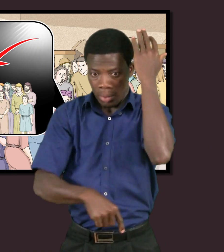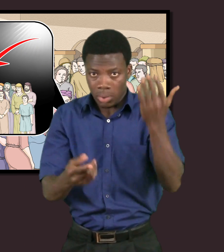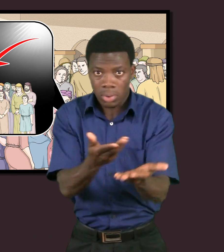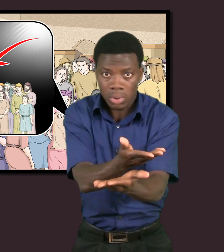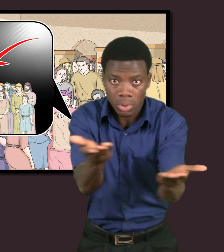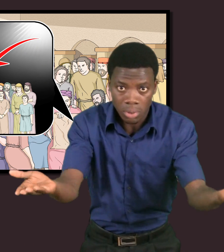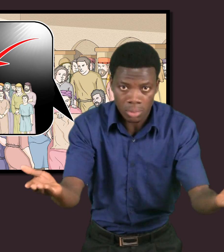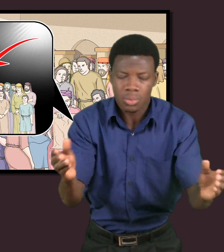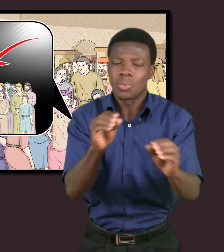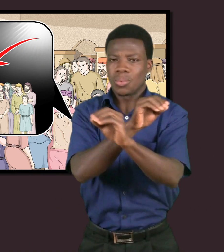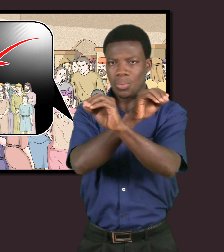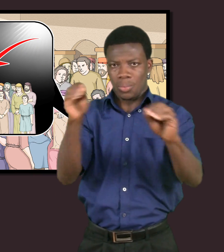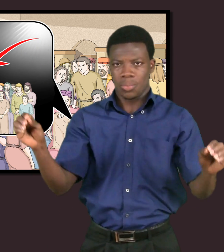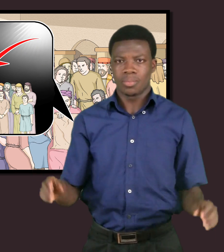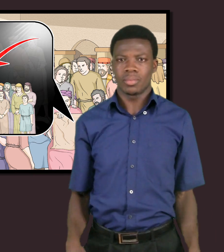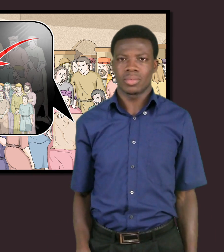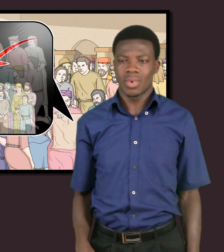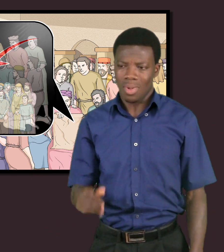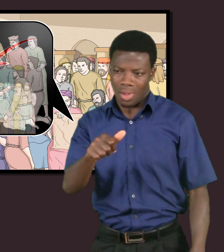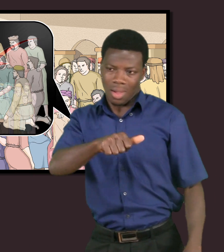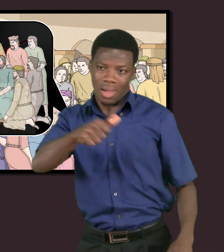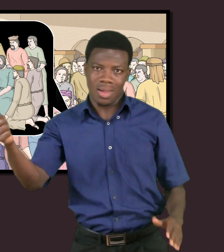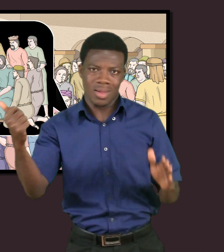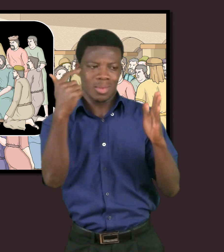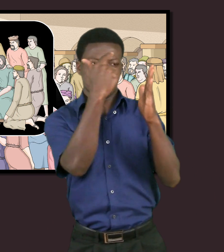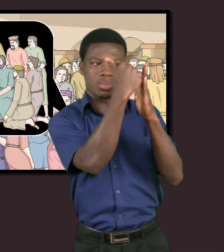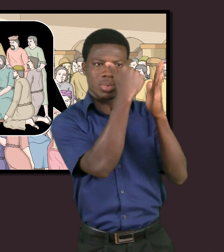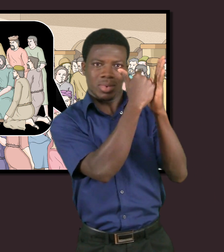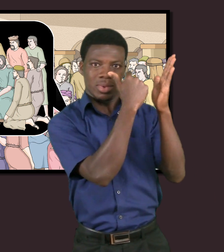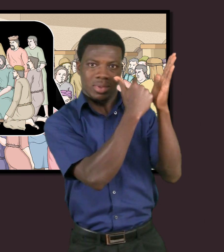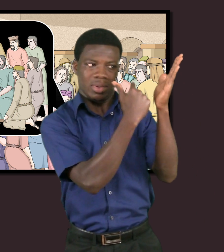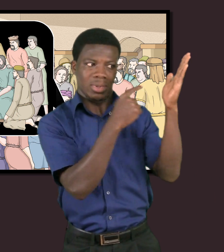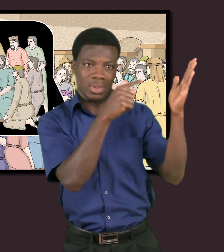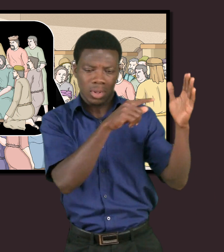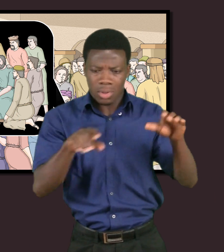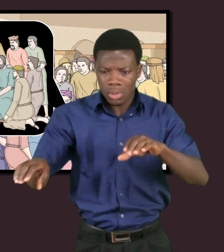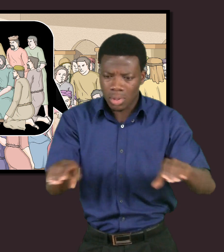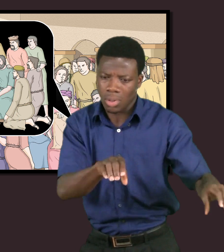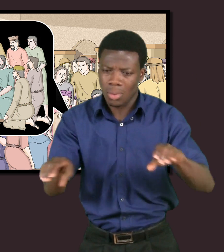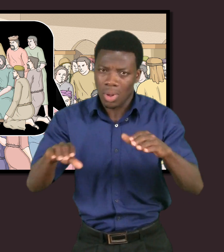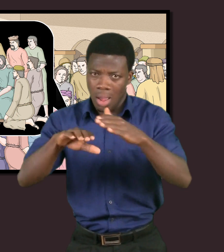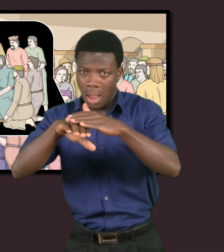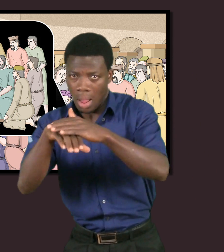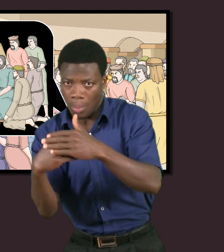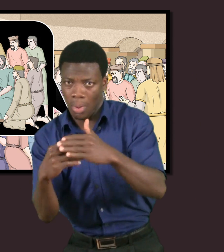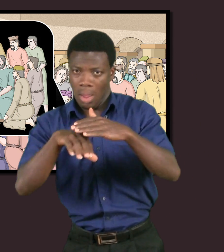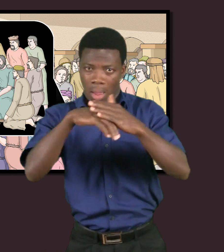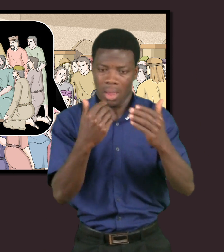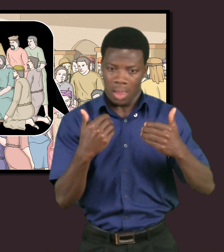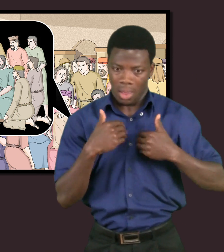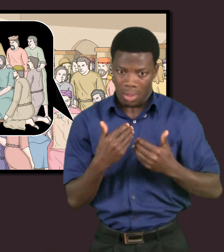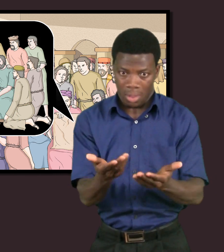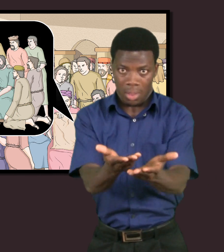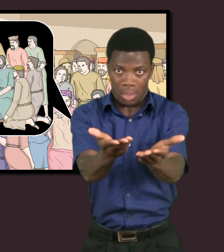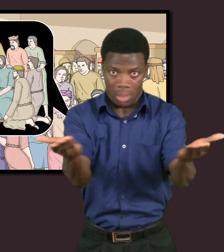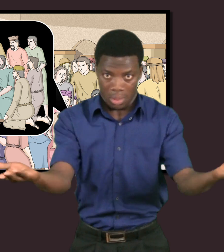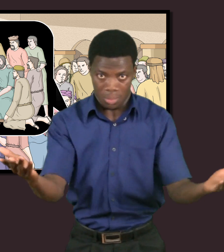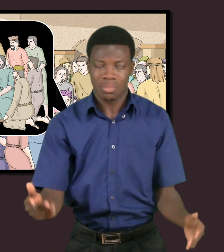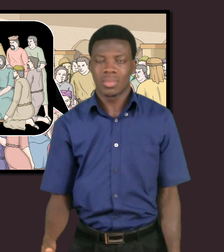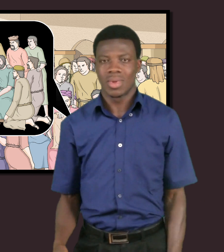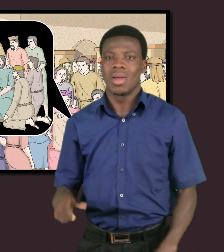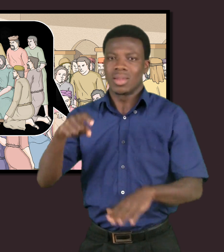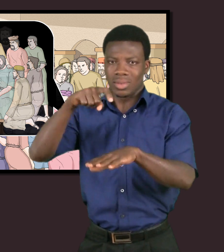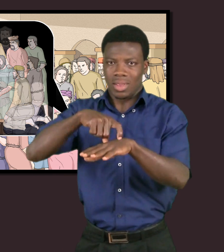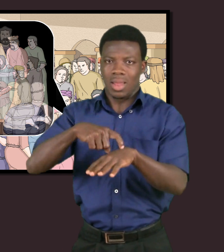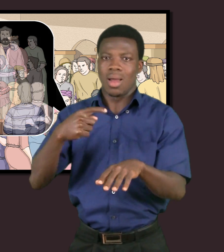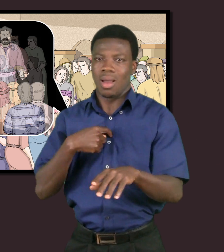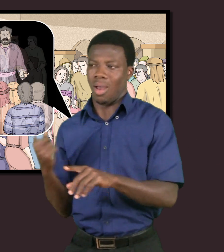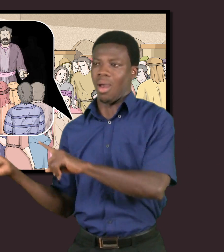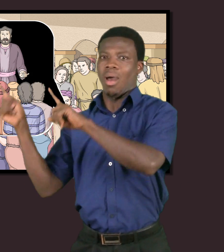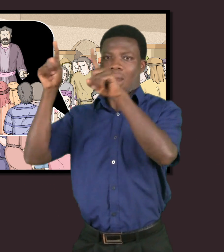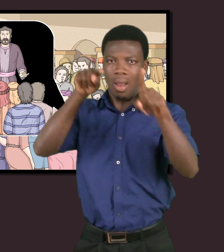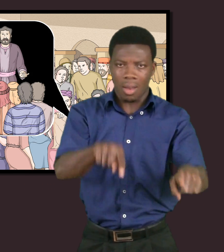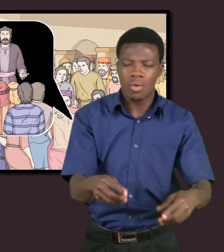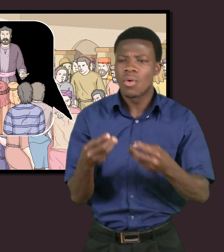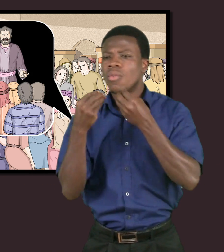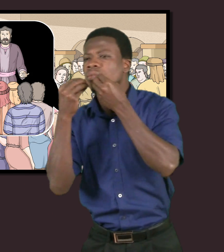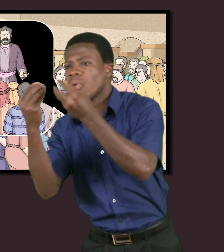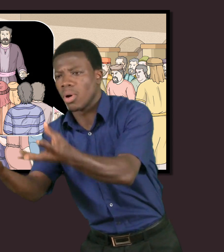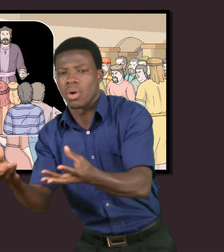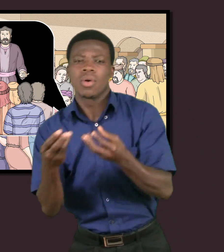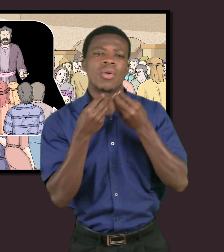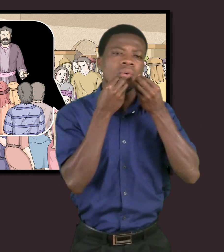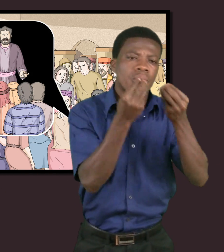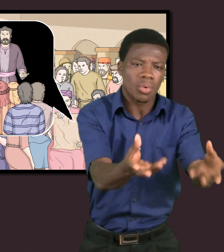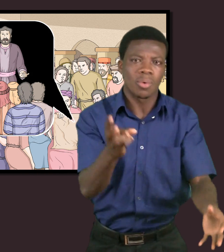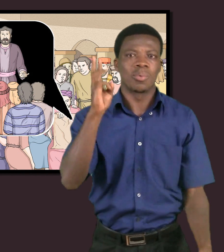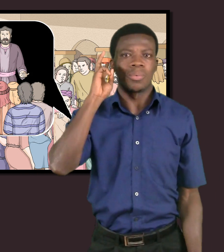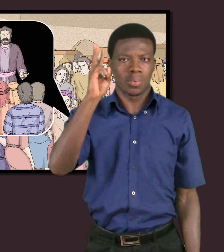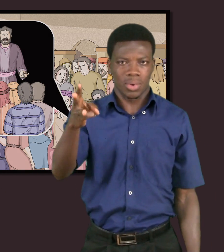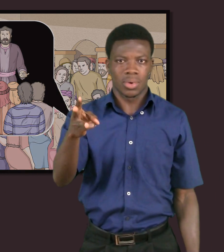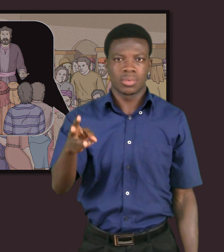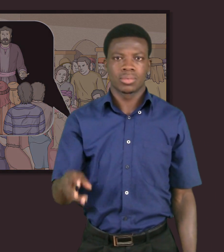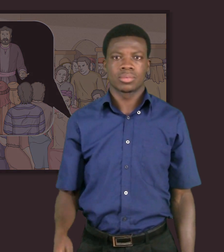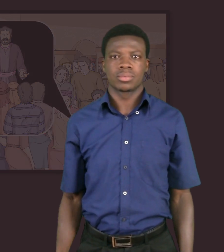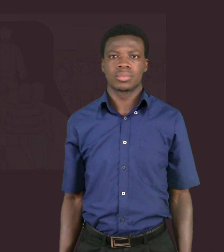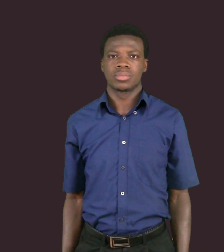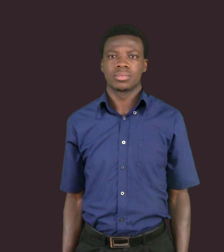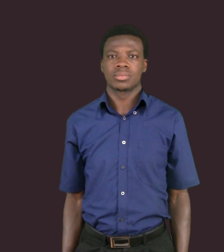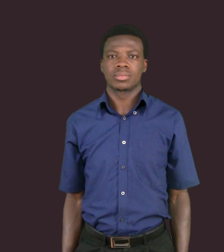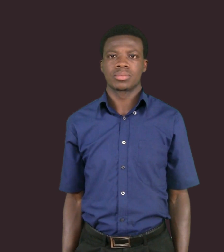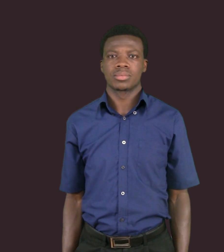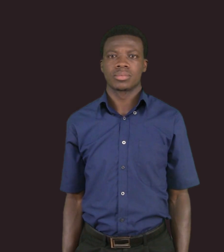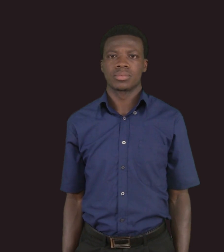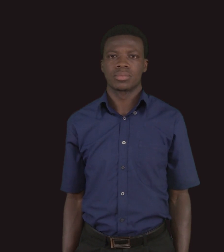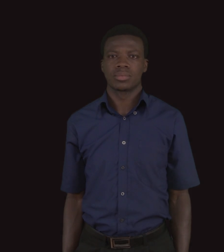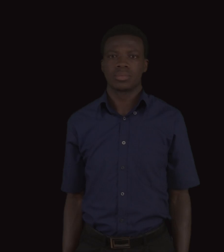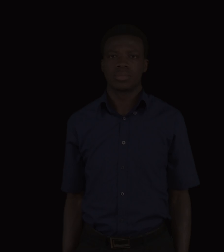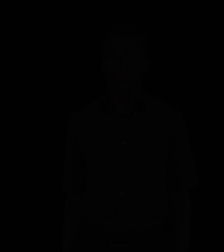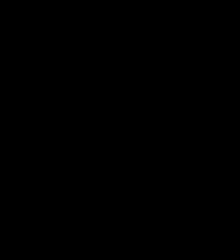And when I come, I will give instructions about the remaining matters.